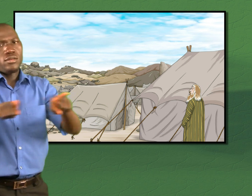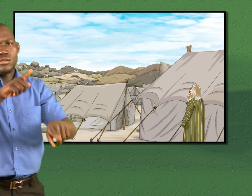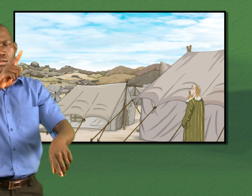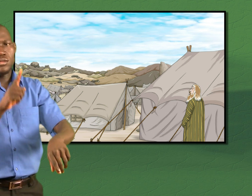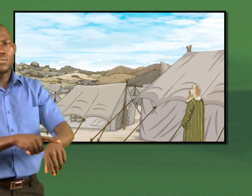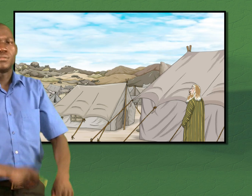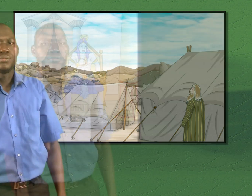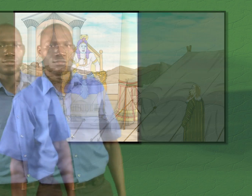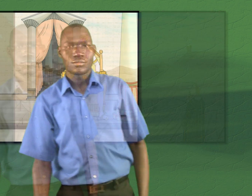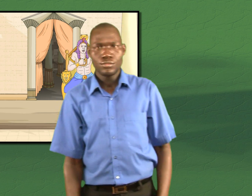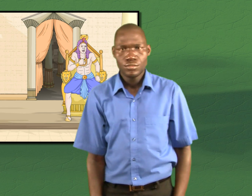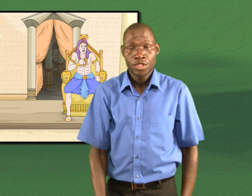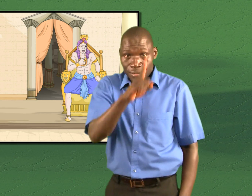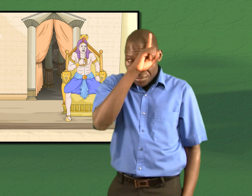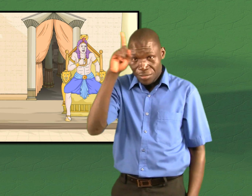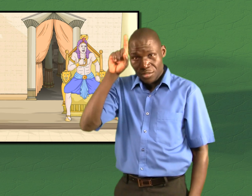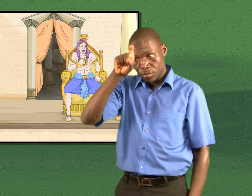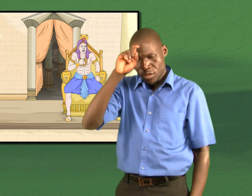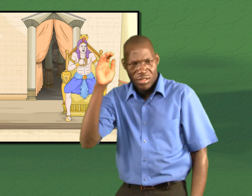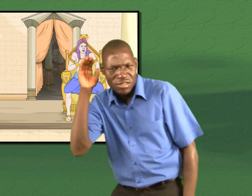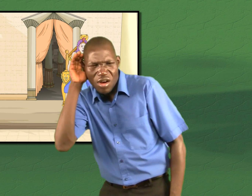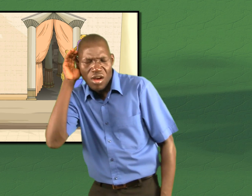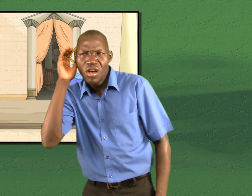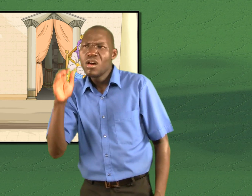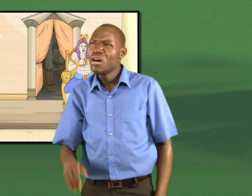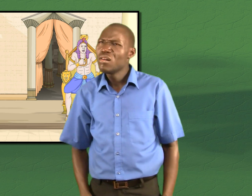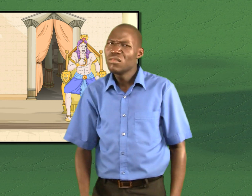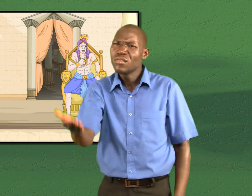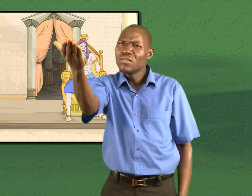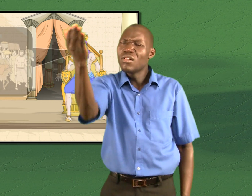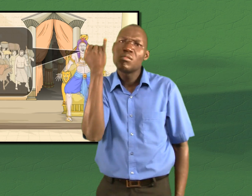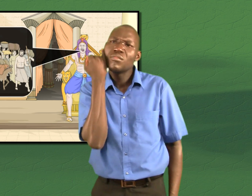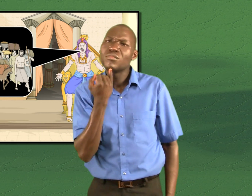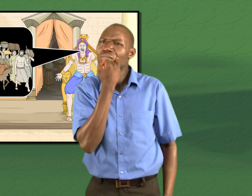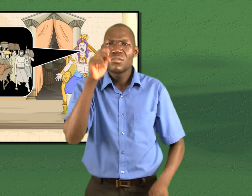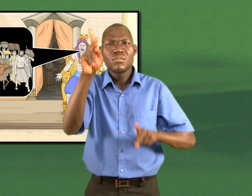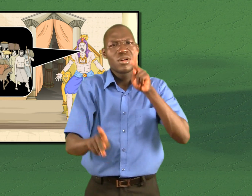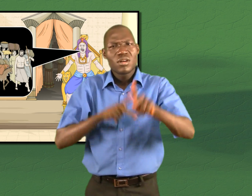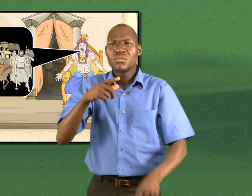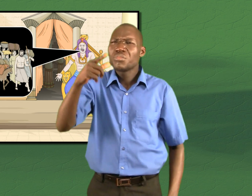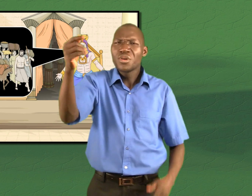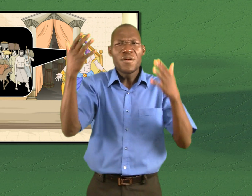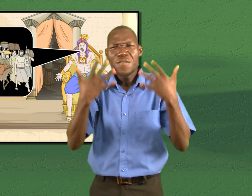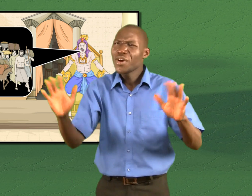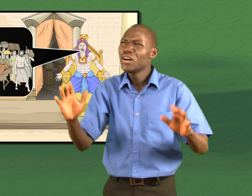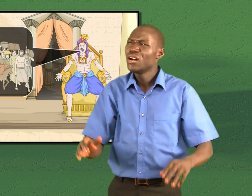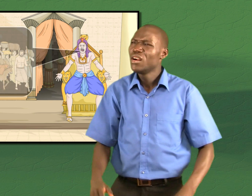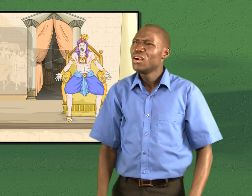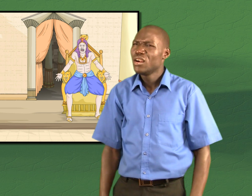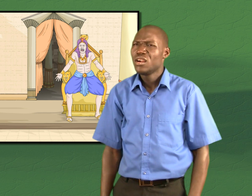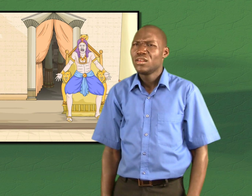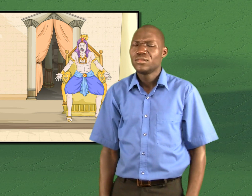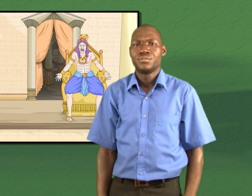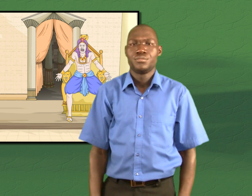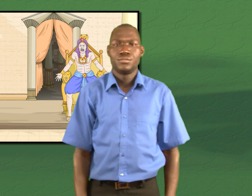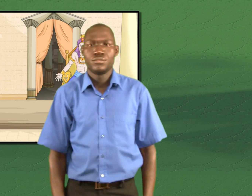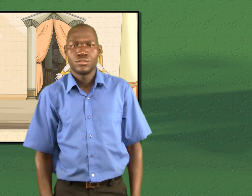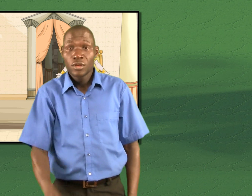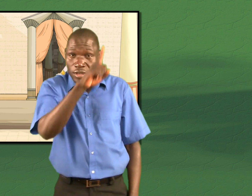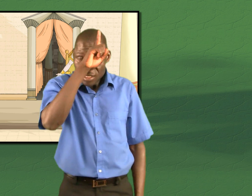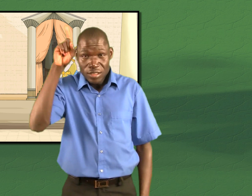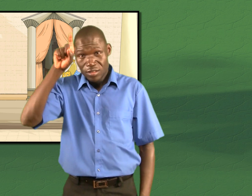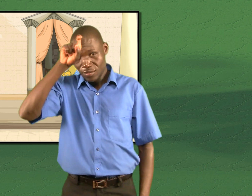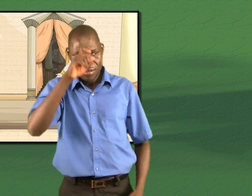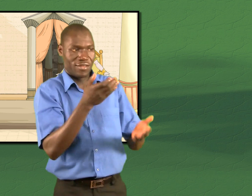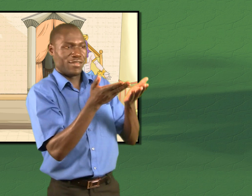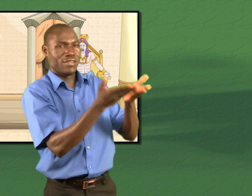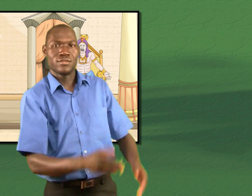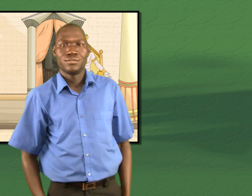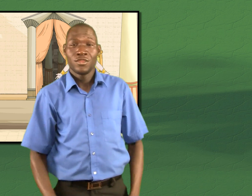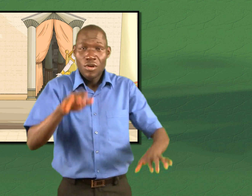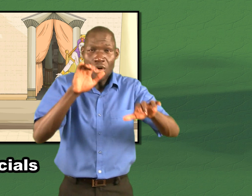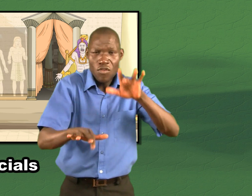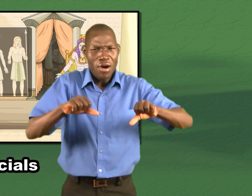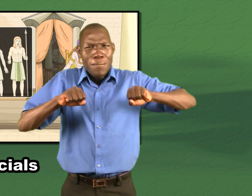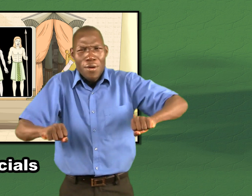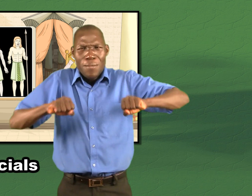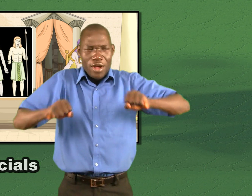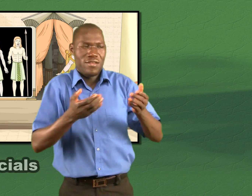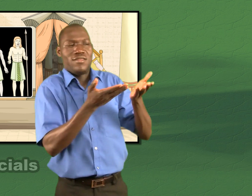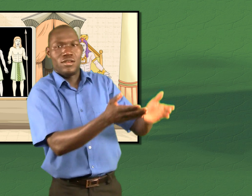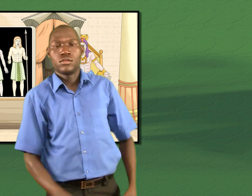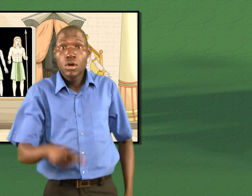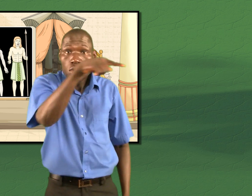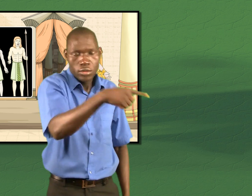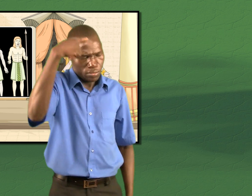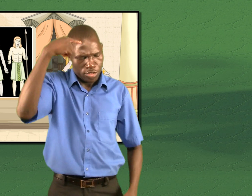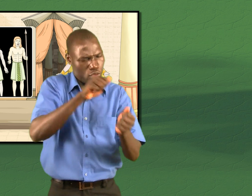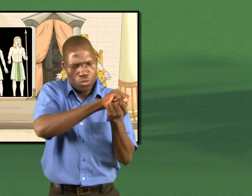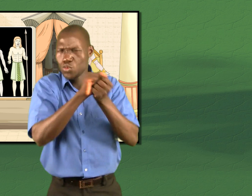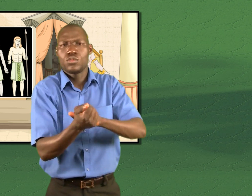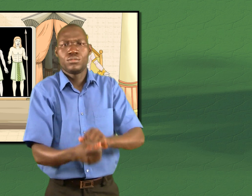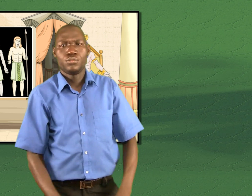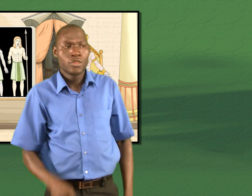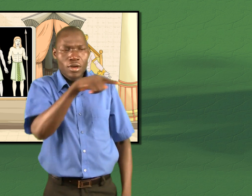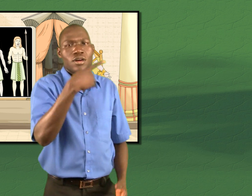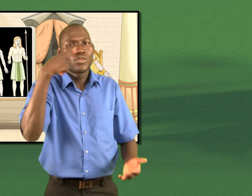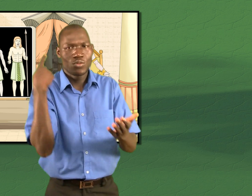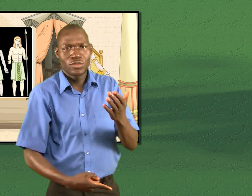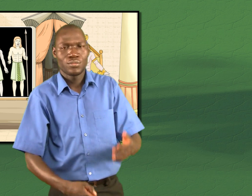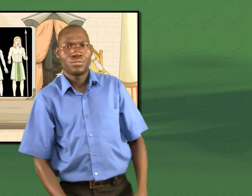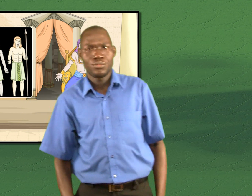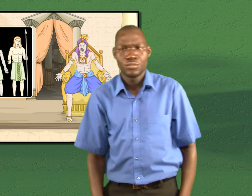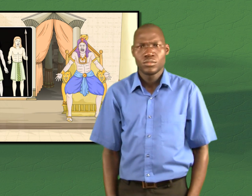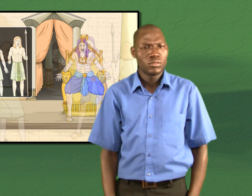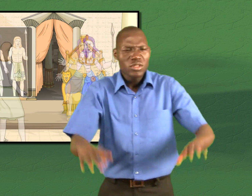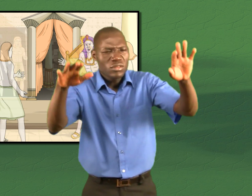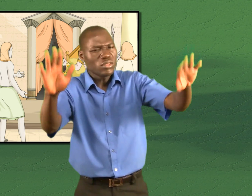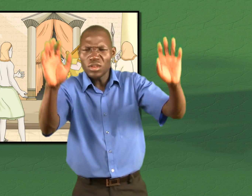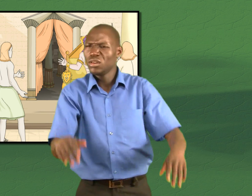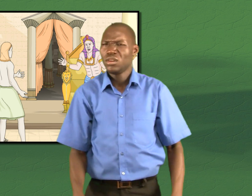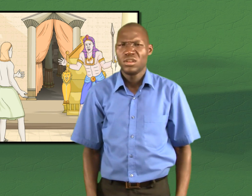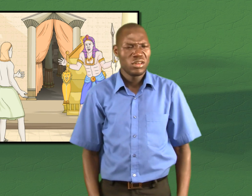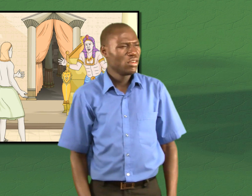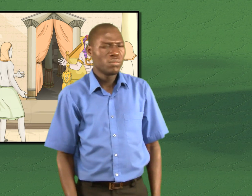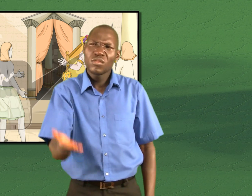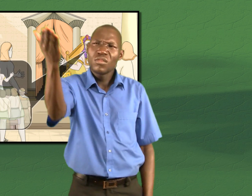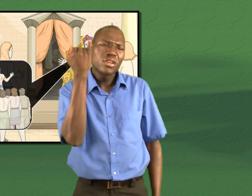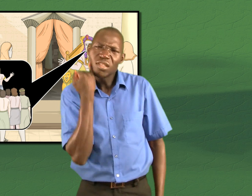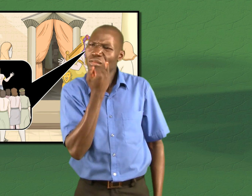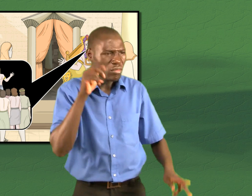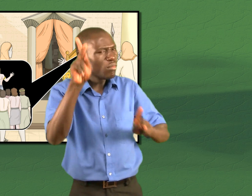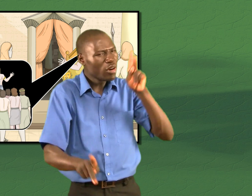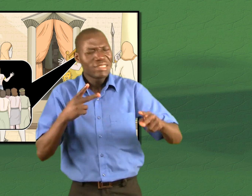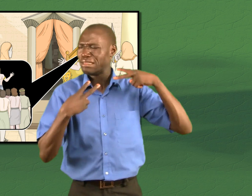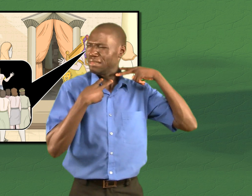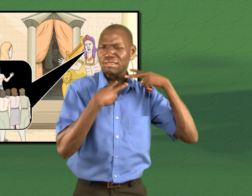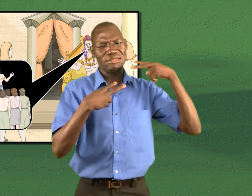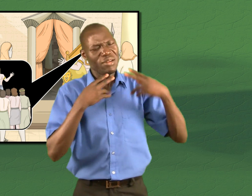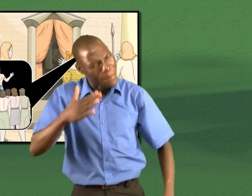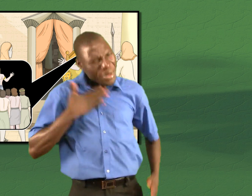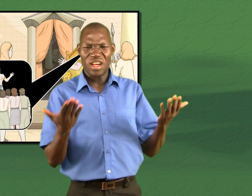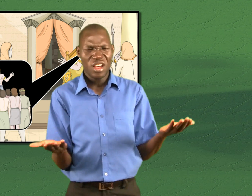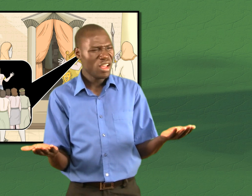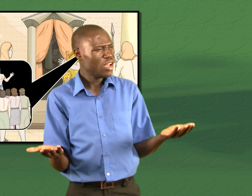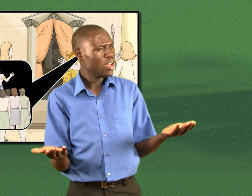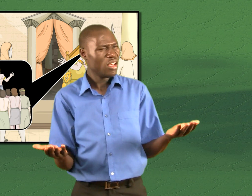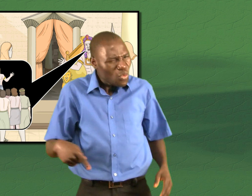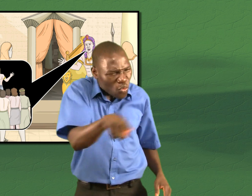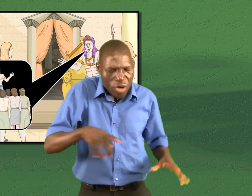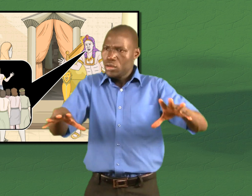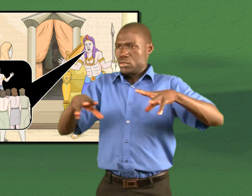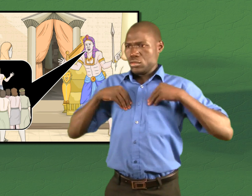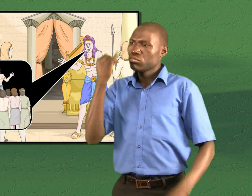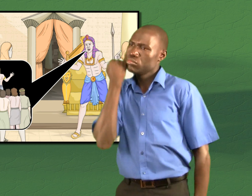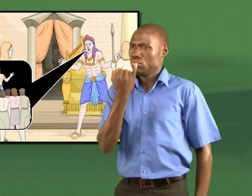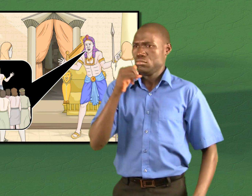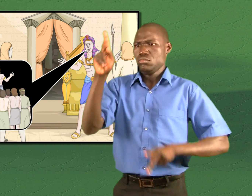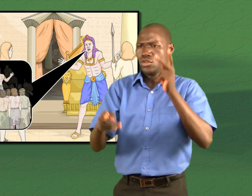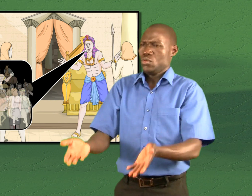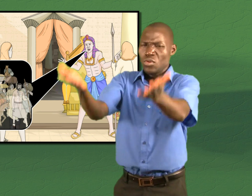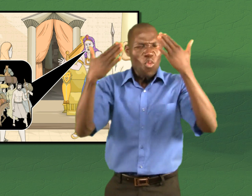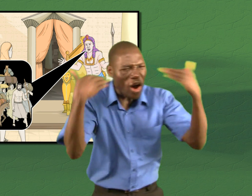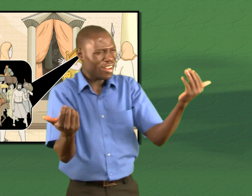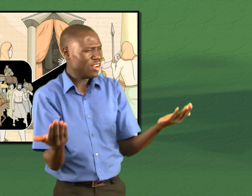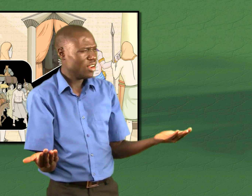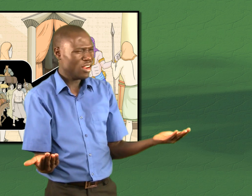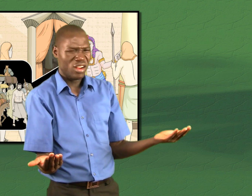When the king of Egypt was told that the people had fled, Pharaoh and his officials changed their minds about them and said, “What have we done?